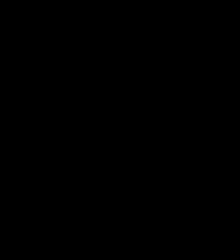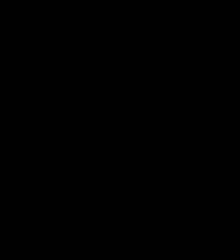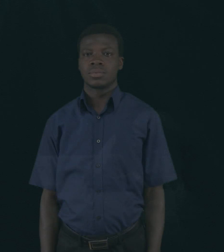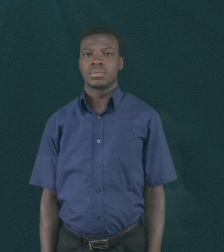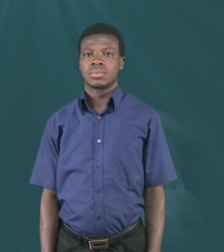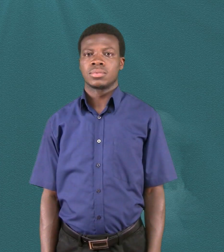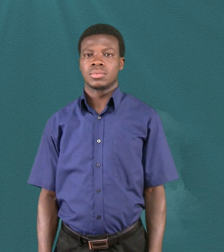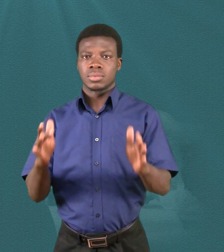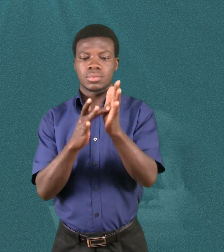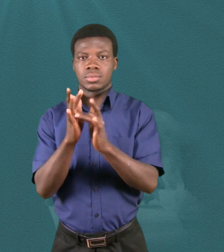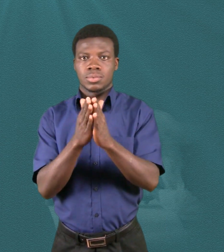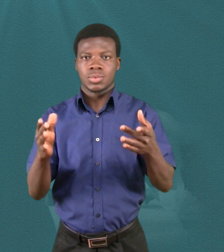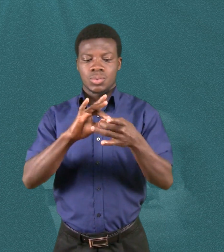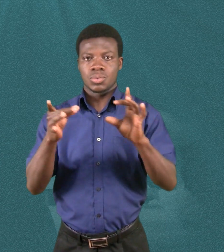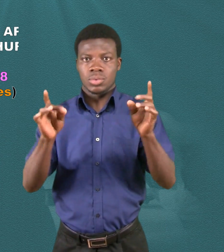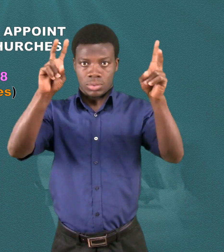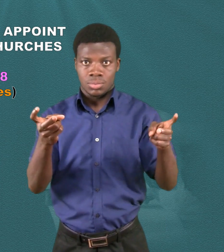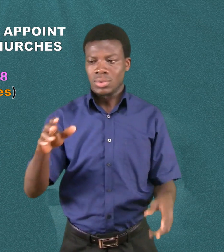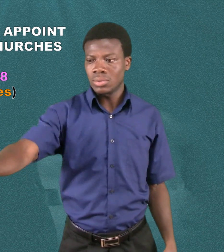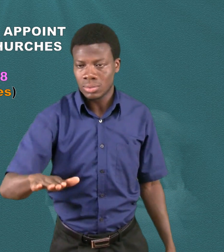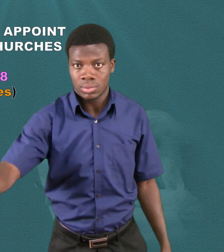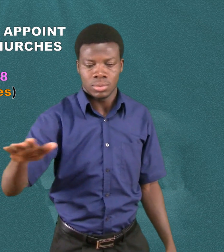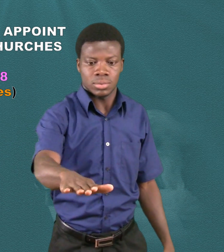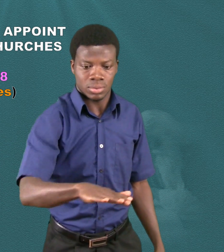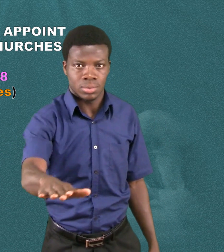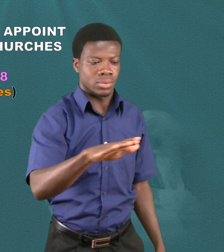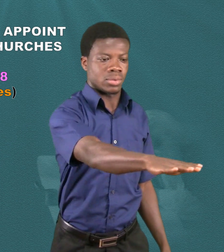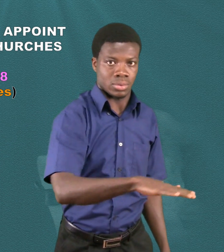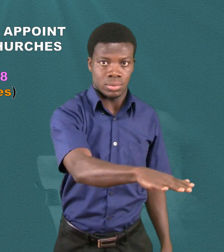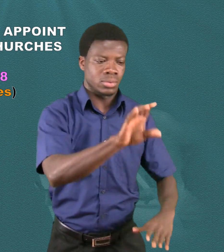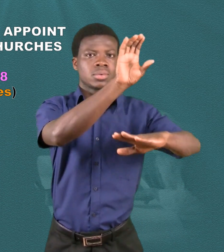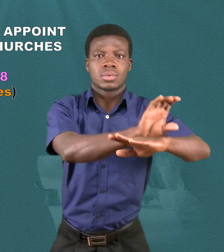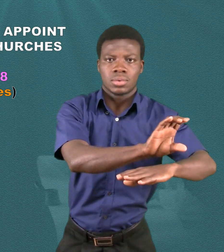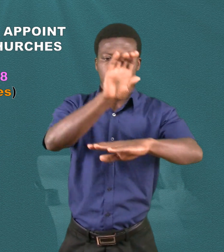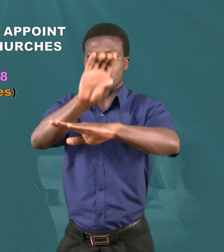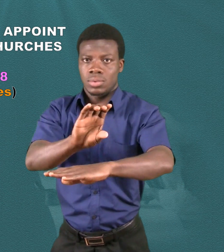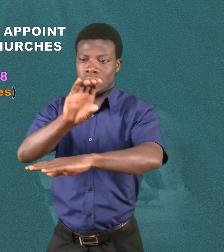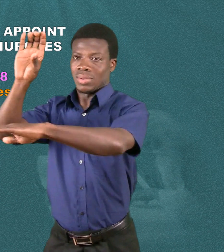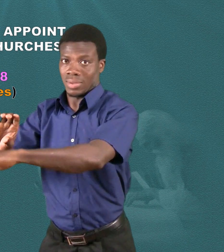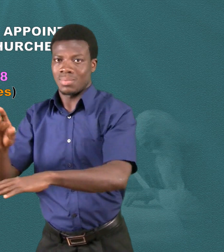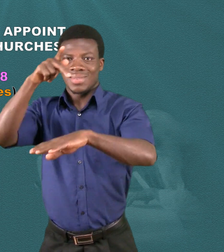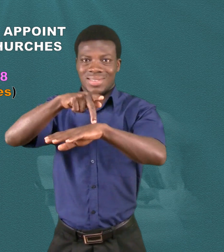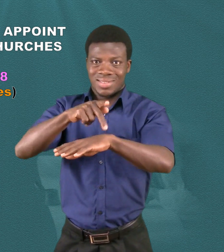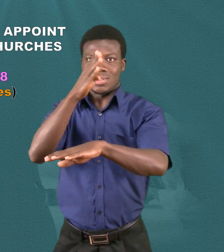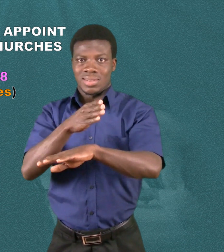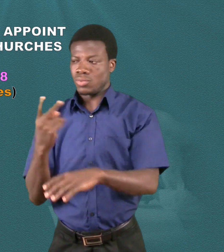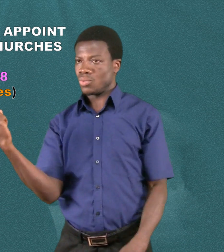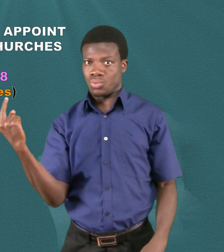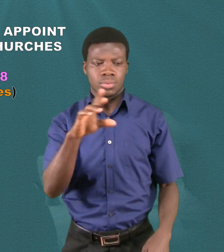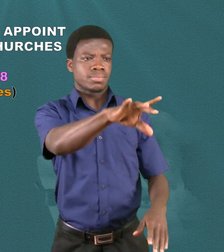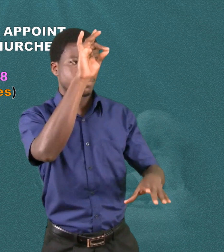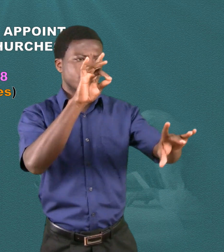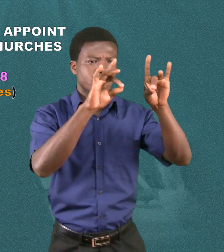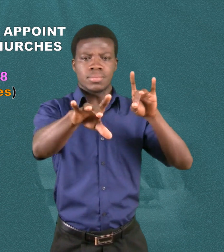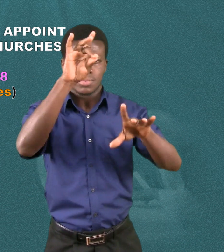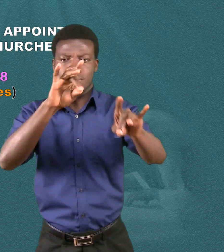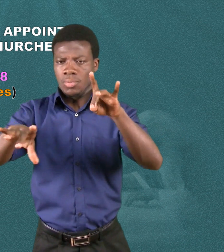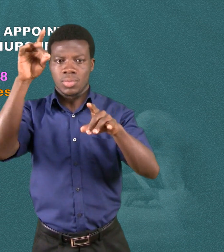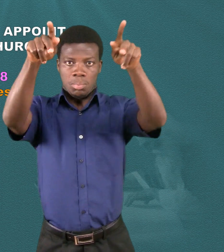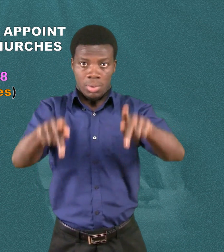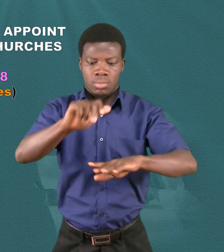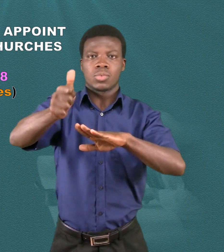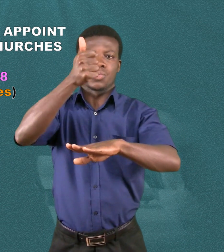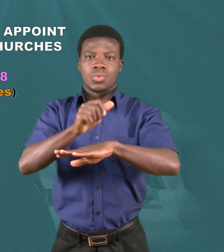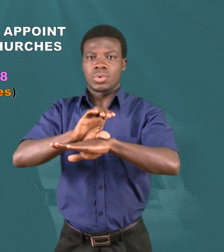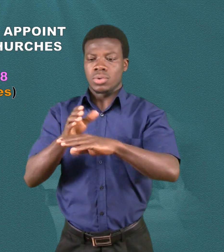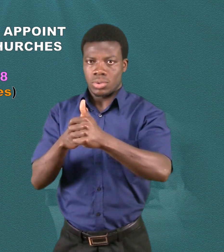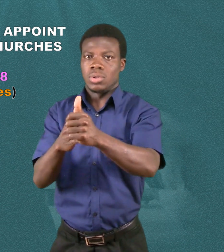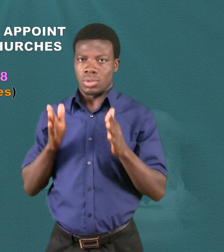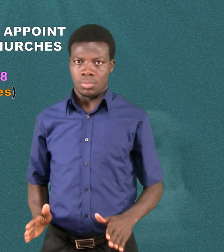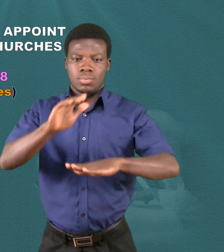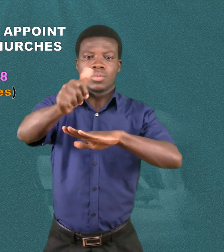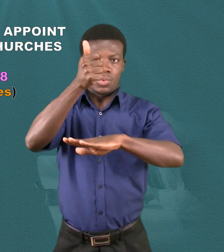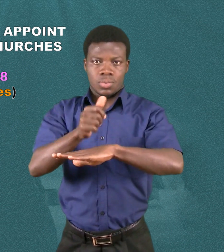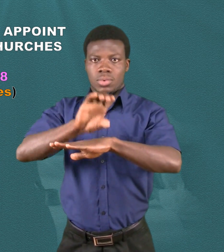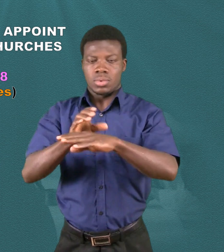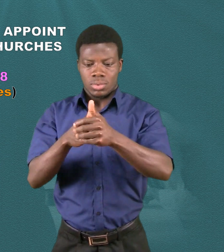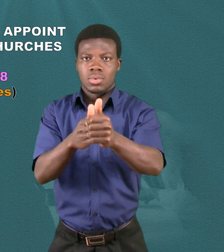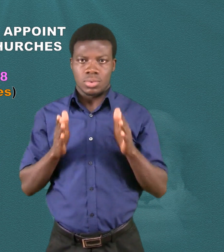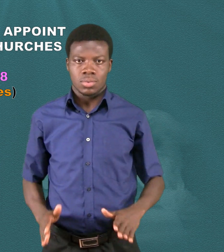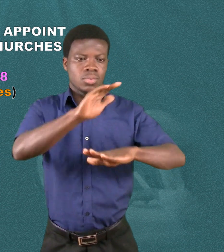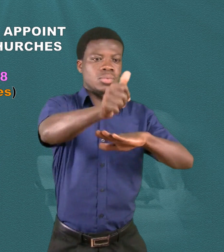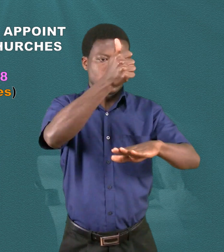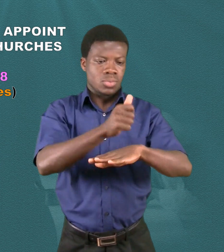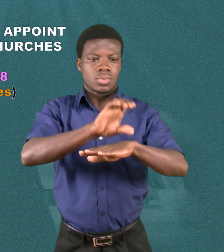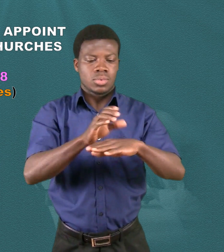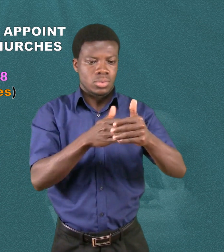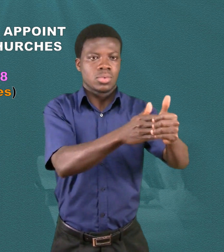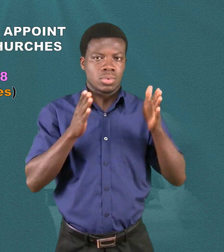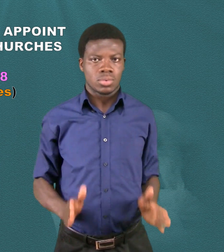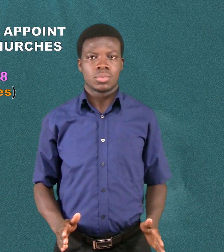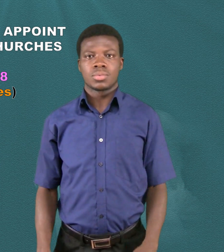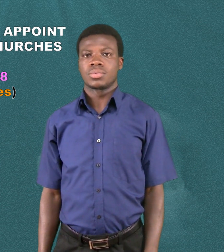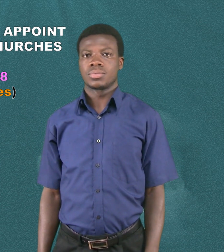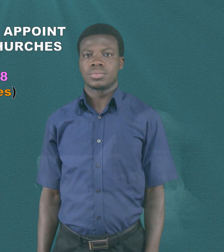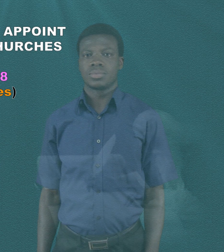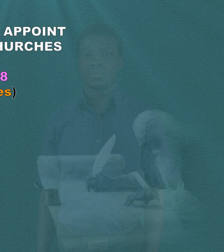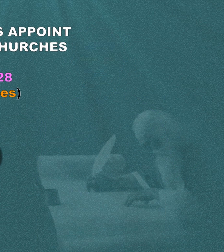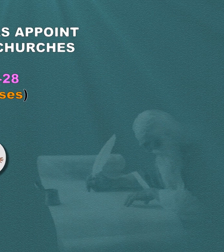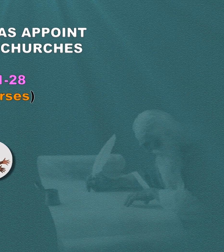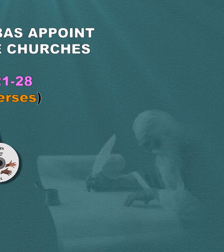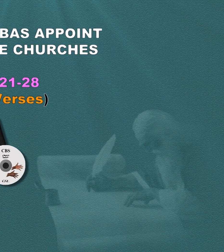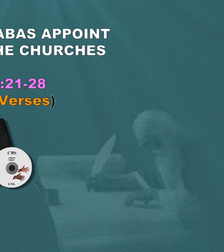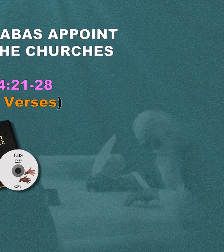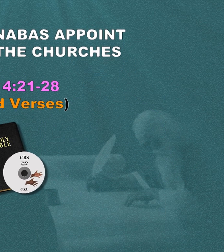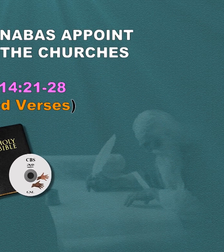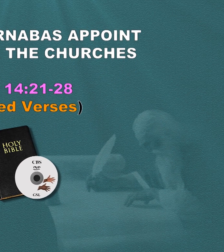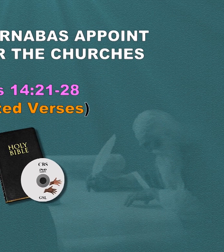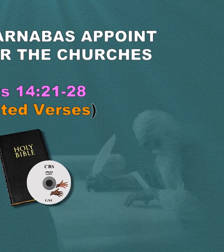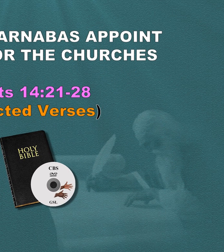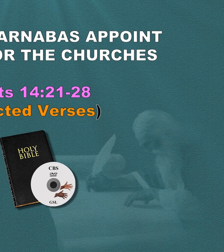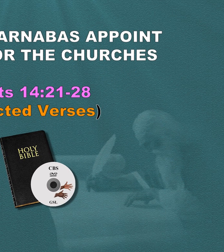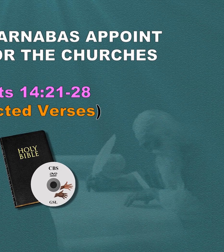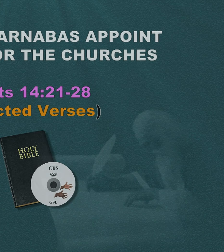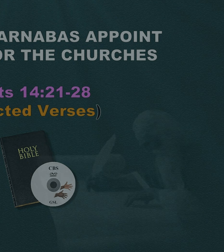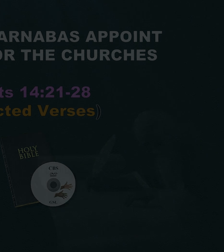Paul and Barnabas appoint leaders for the churches